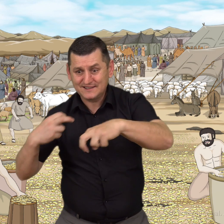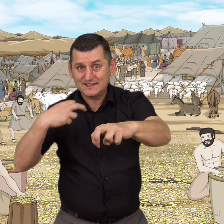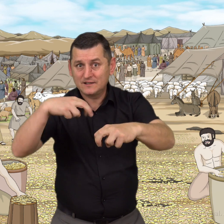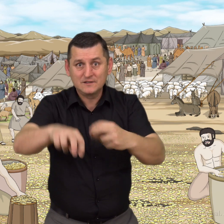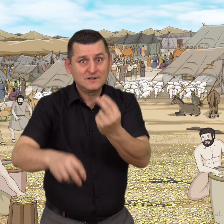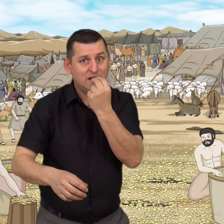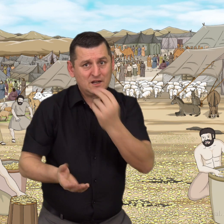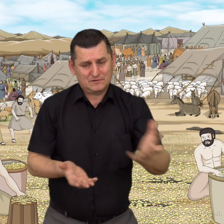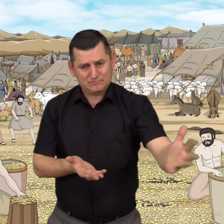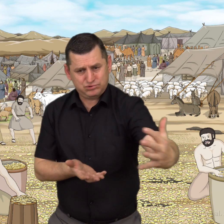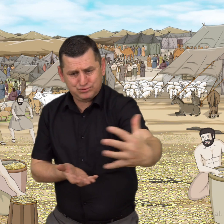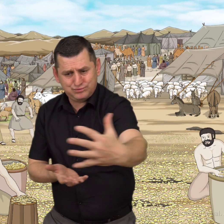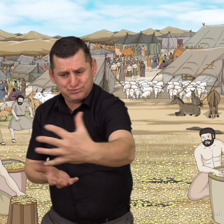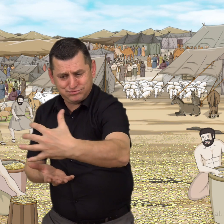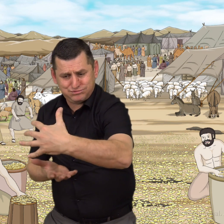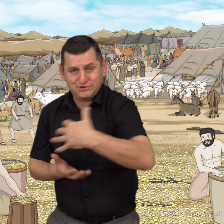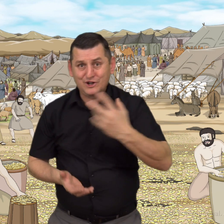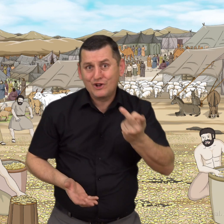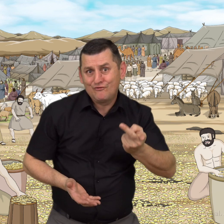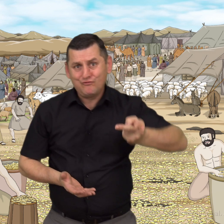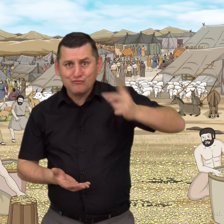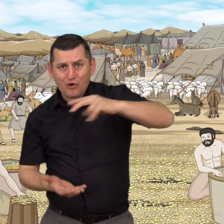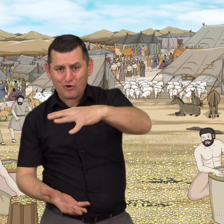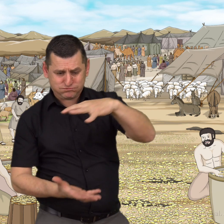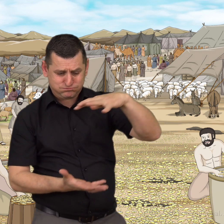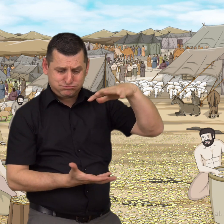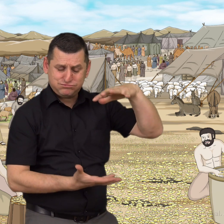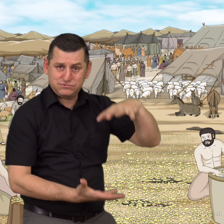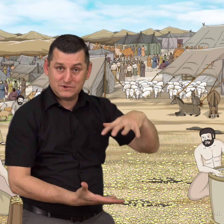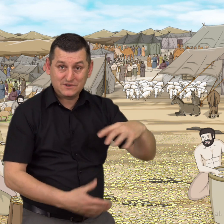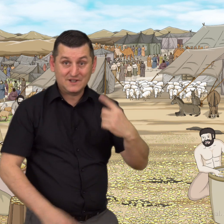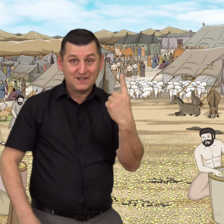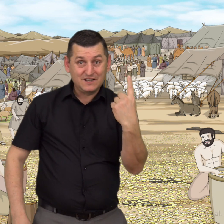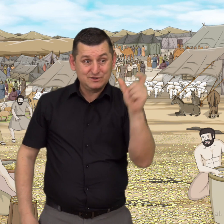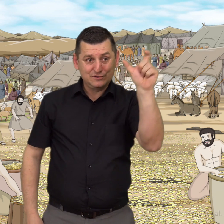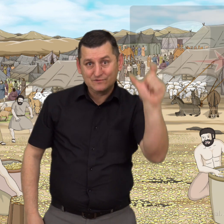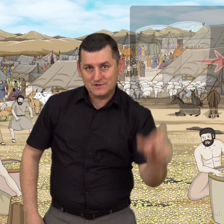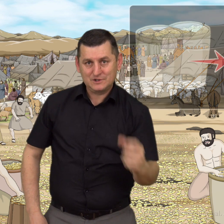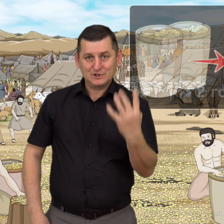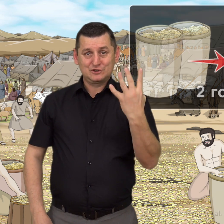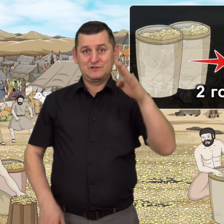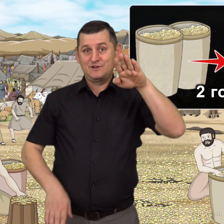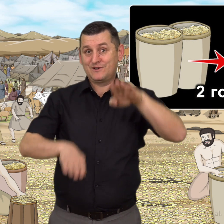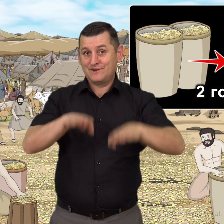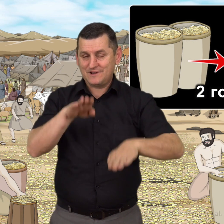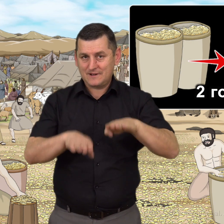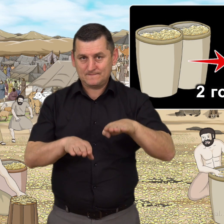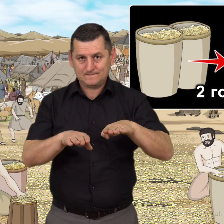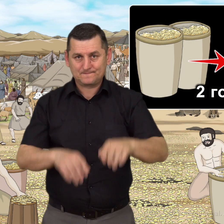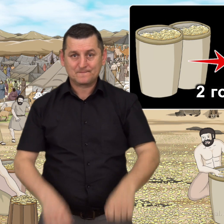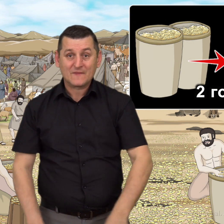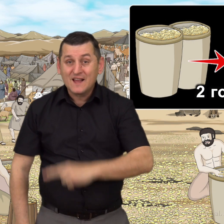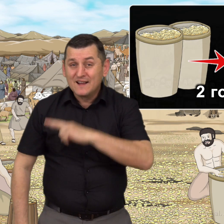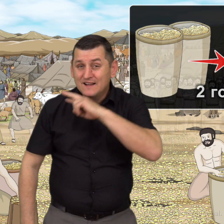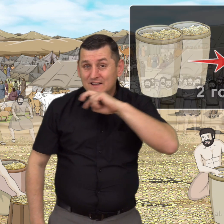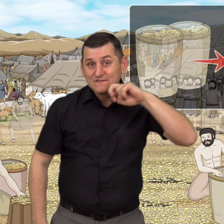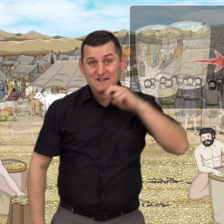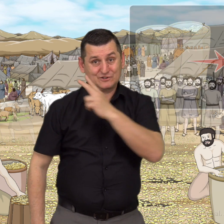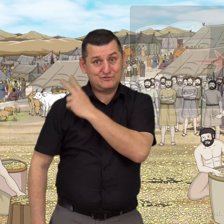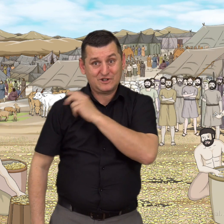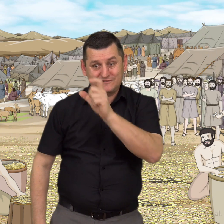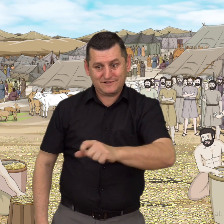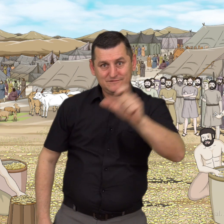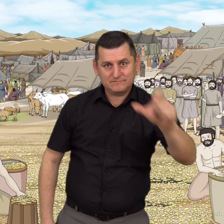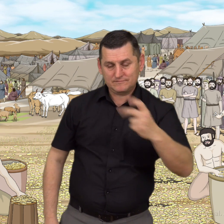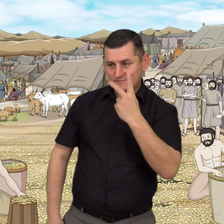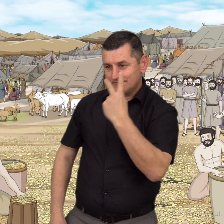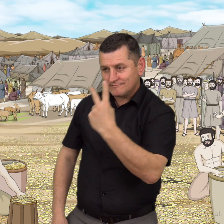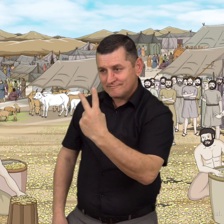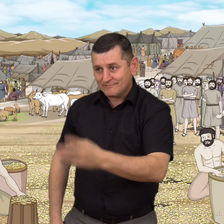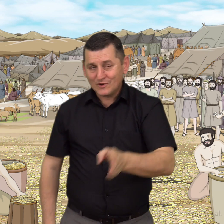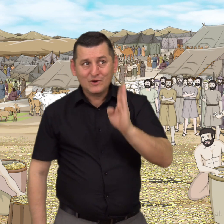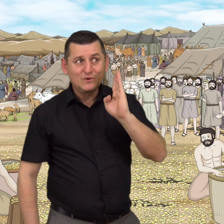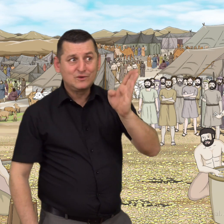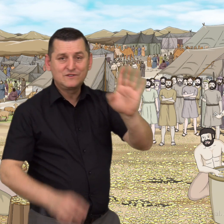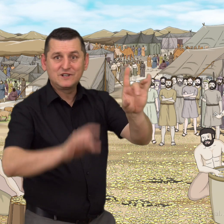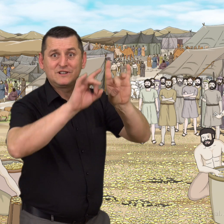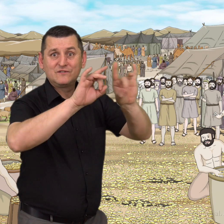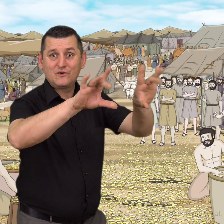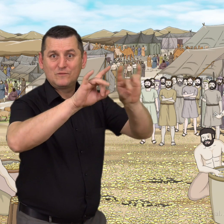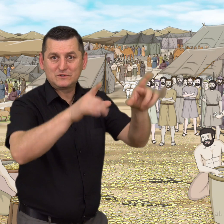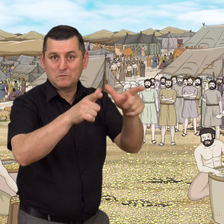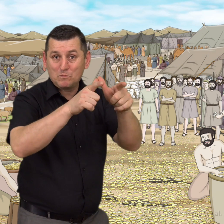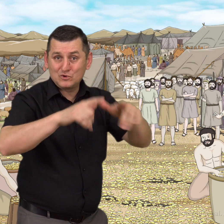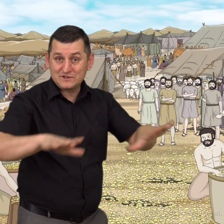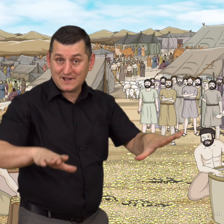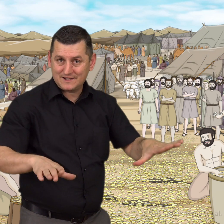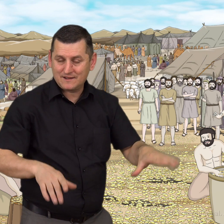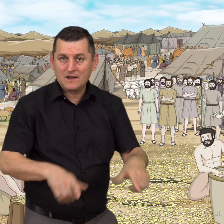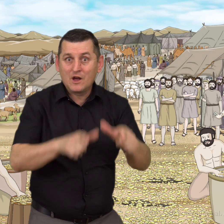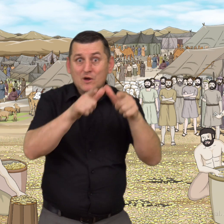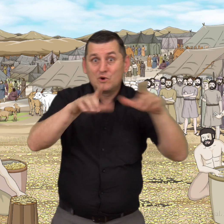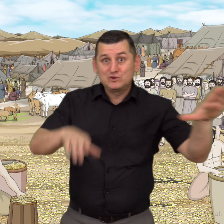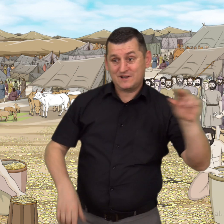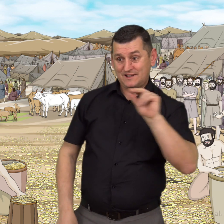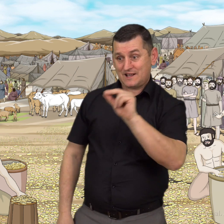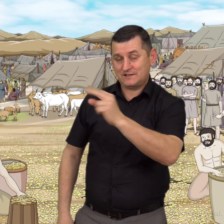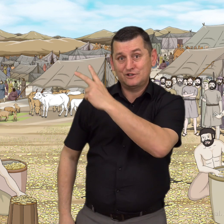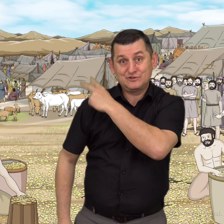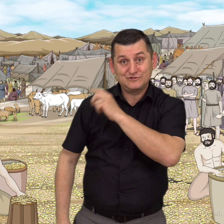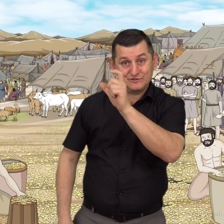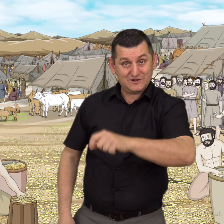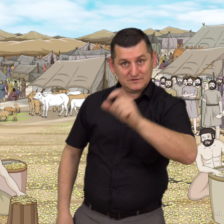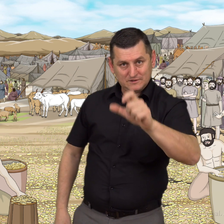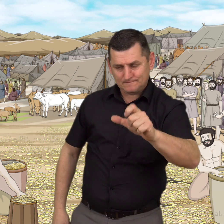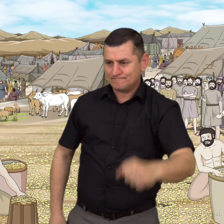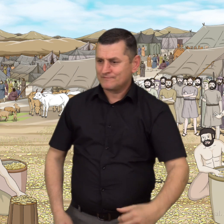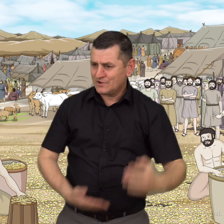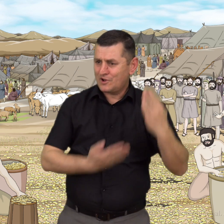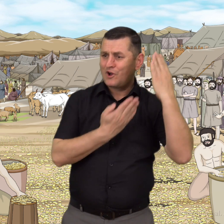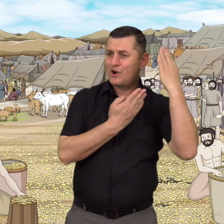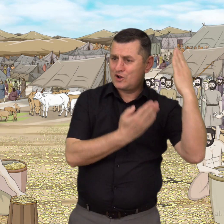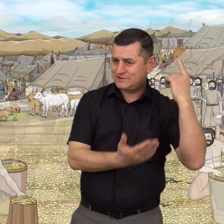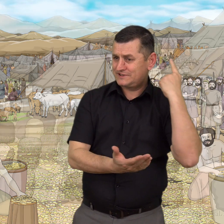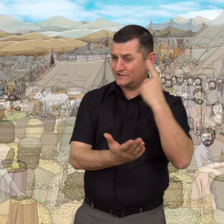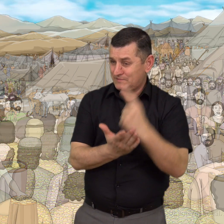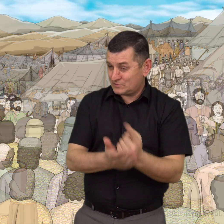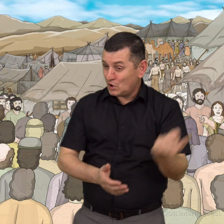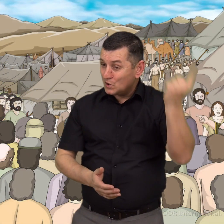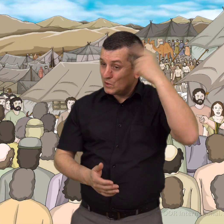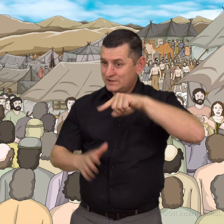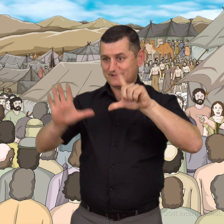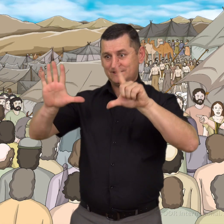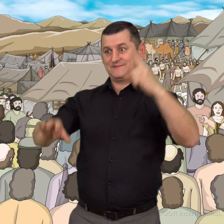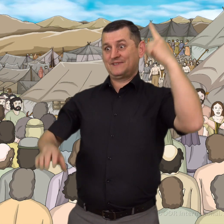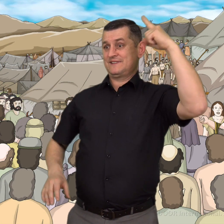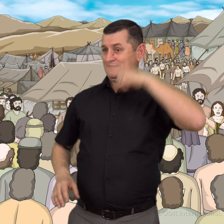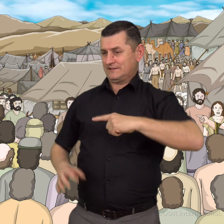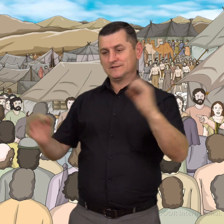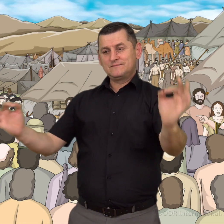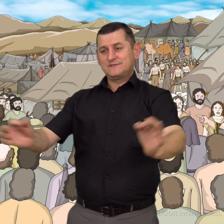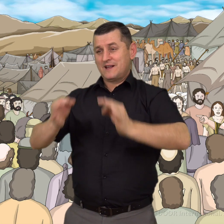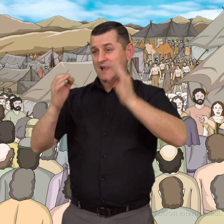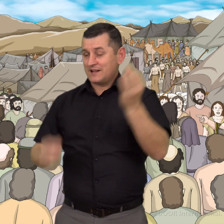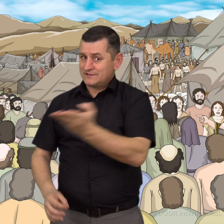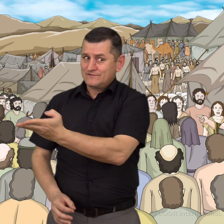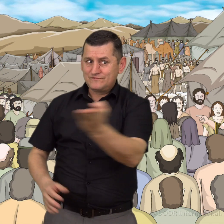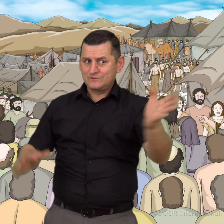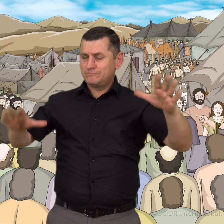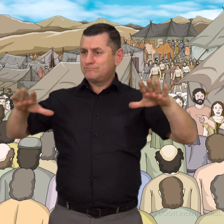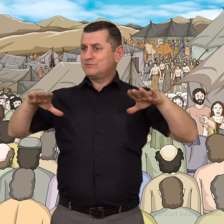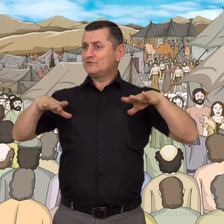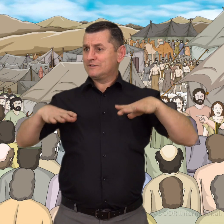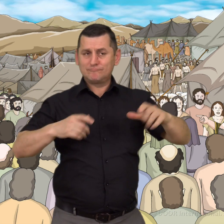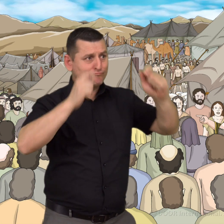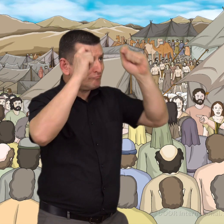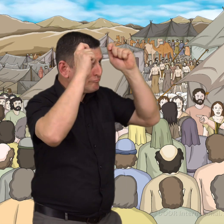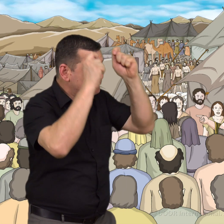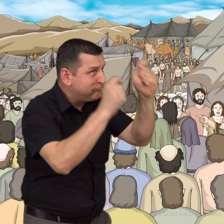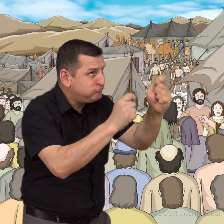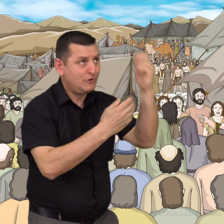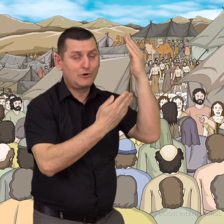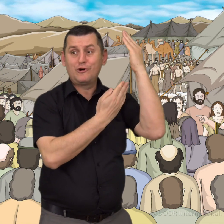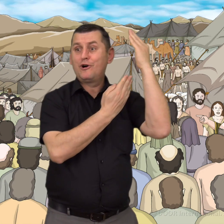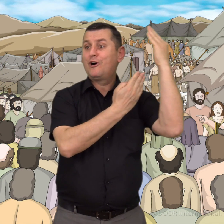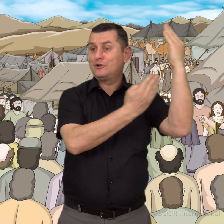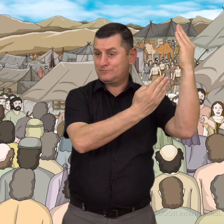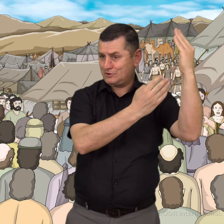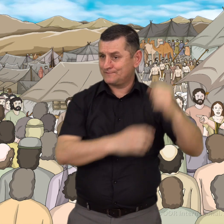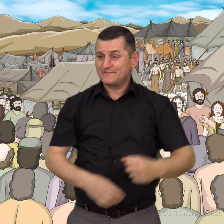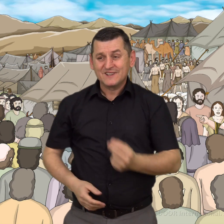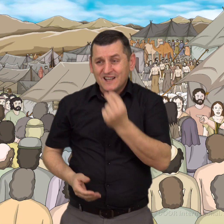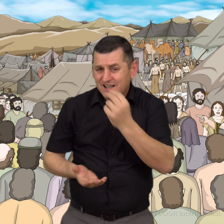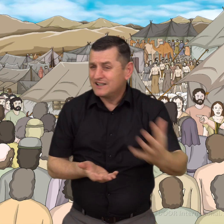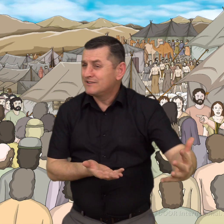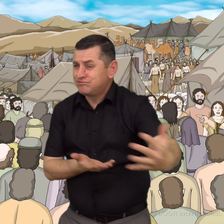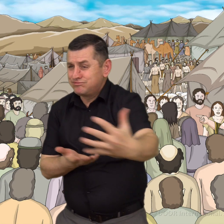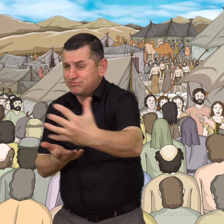He told them, “This is what the LORD has said: ‘Tomorrow is to be a day of complete rest, a holy Sabbath to the LORD.